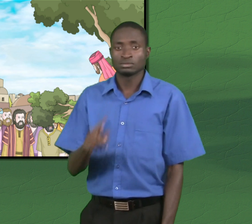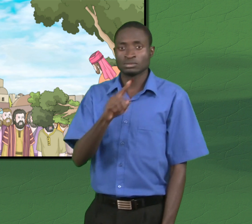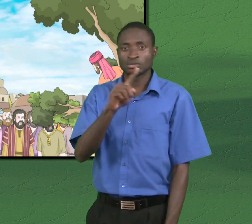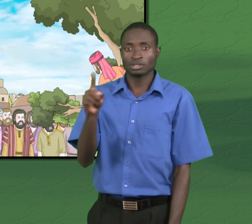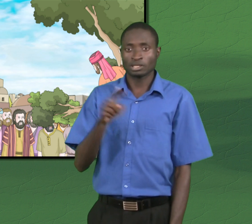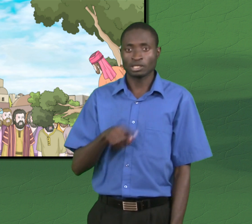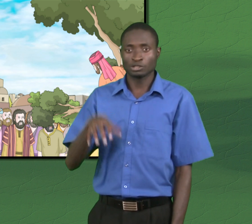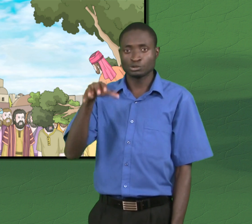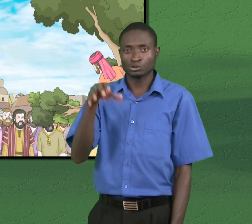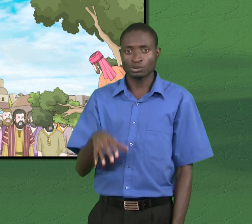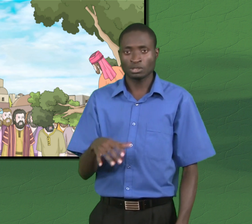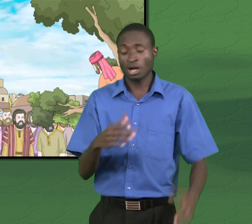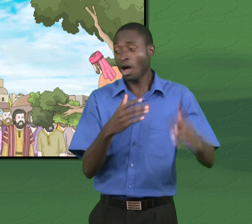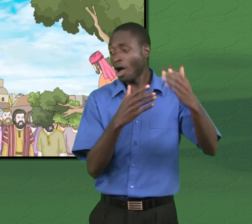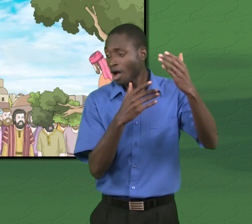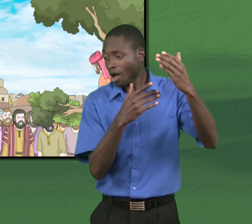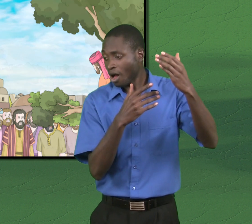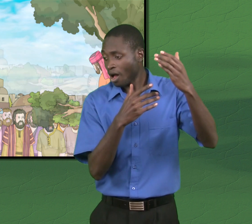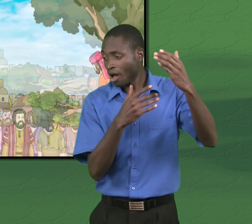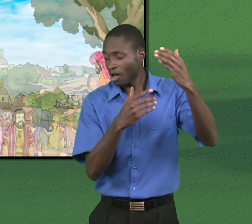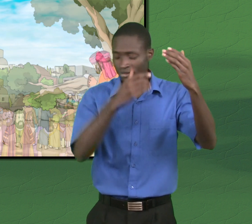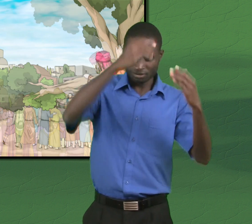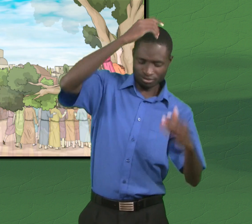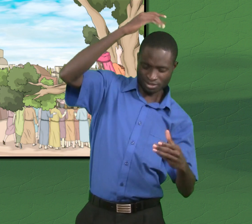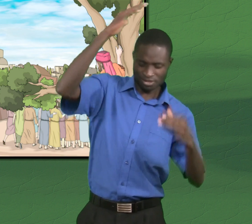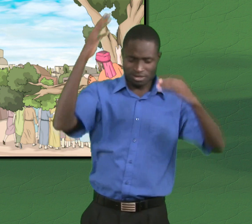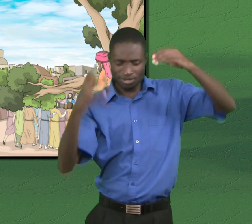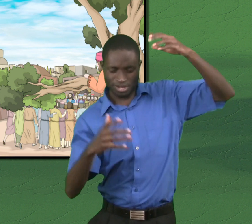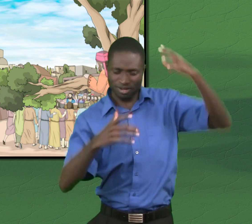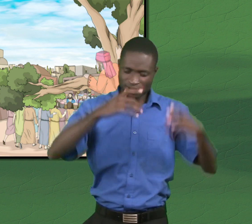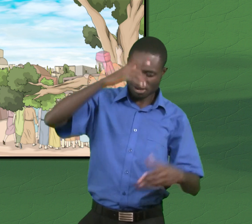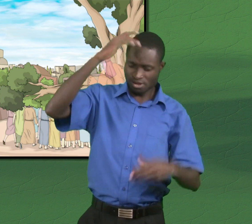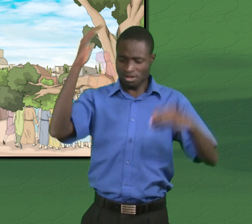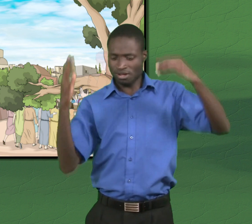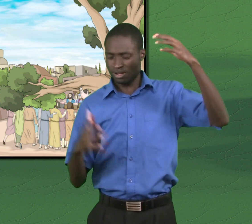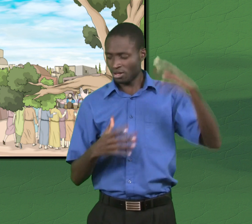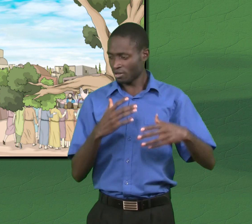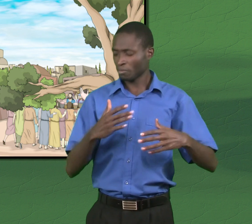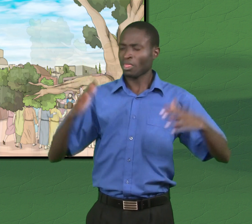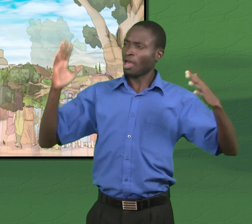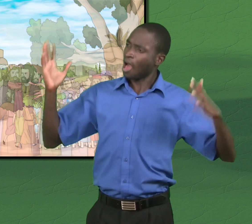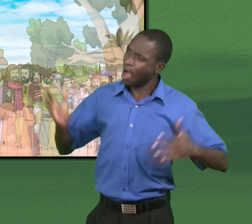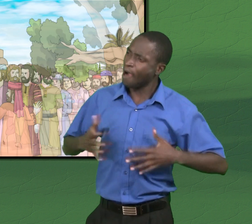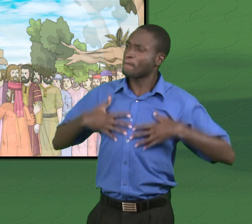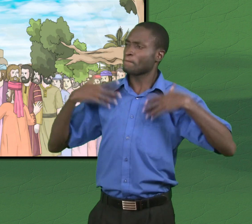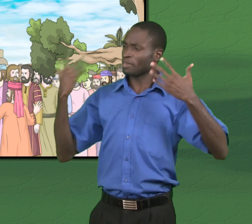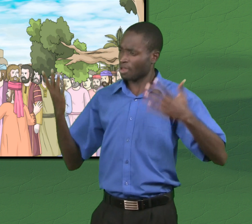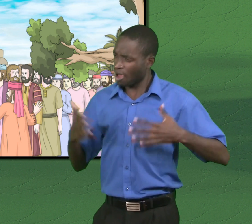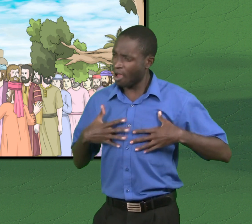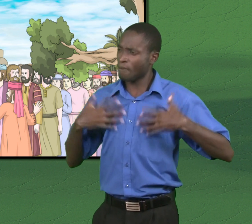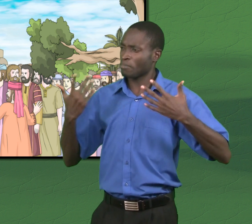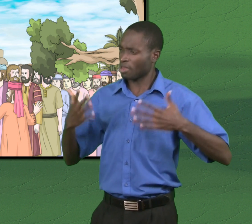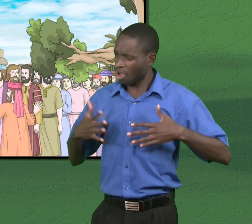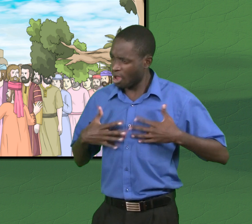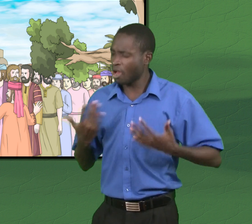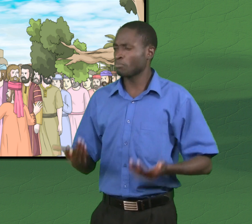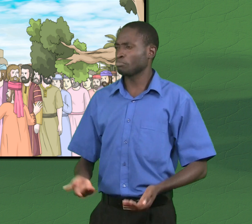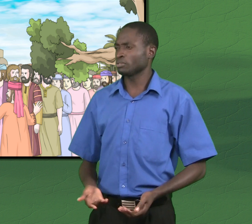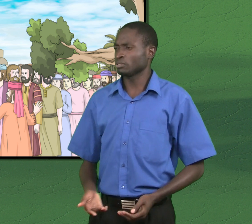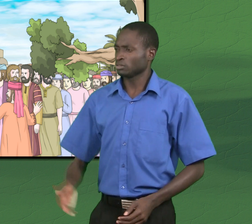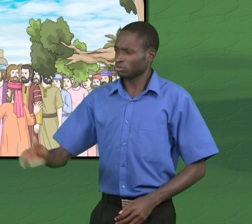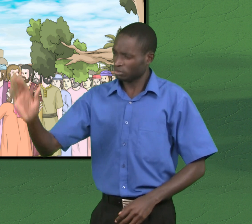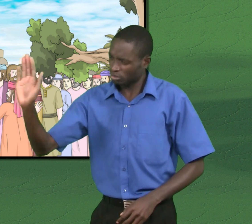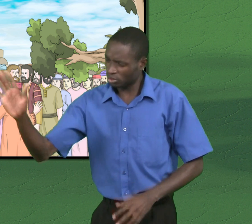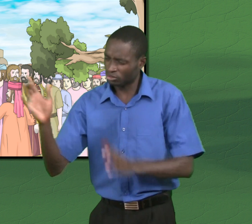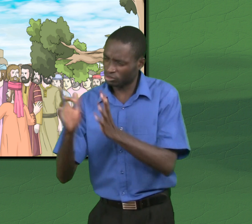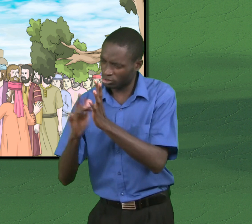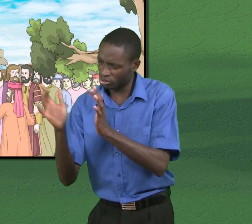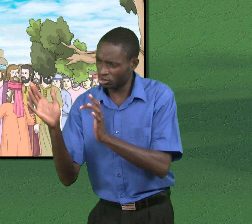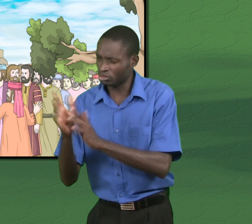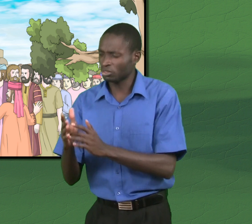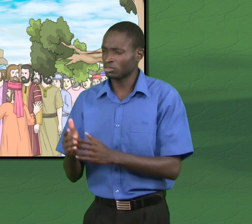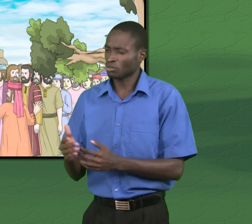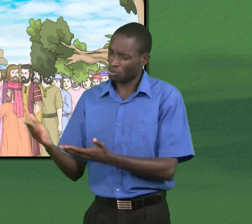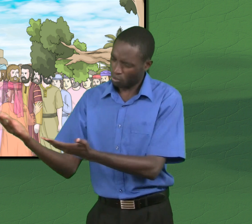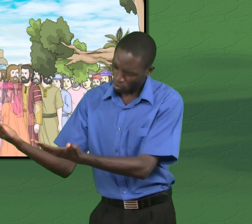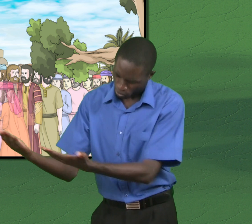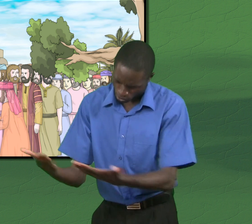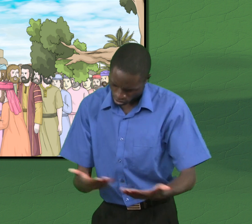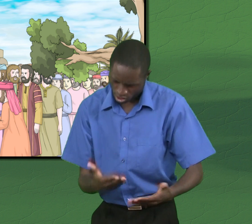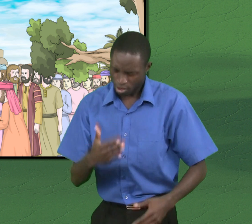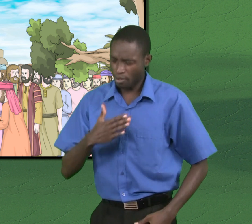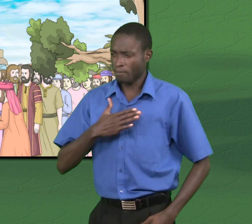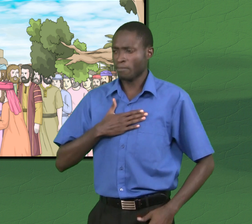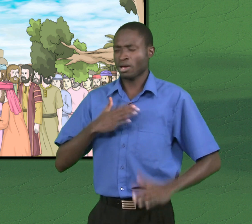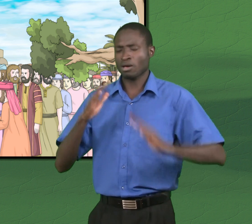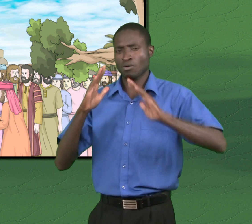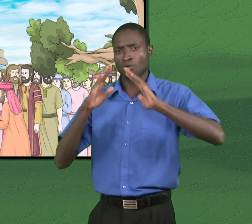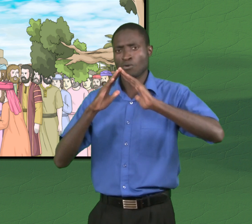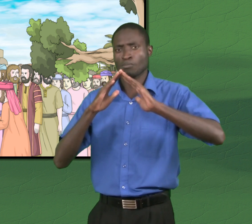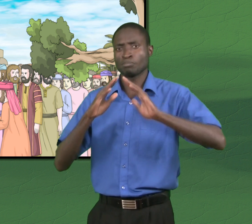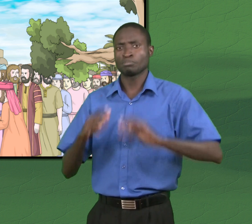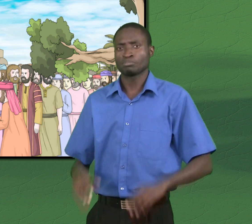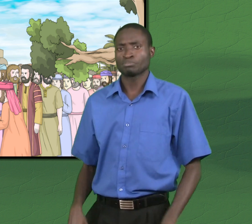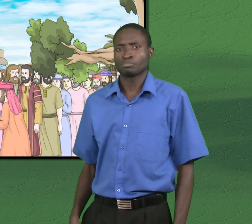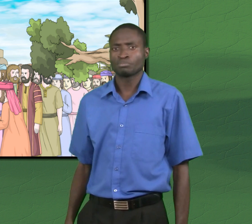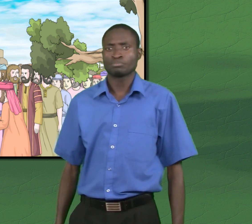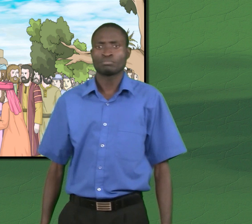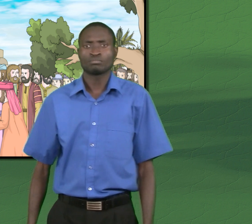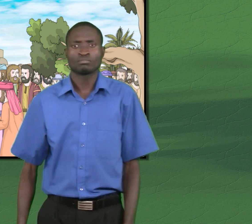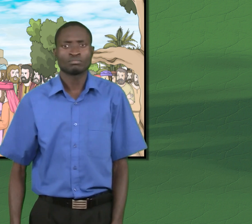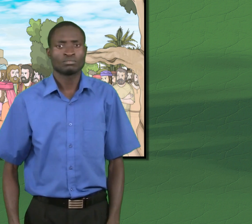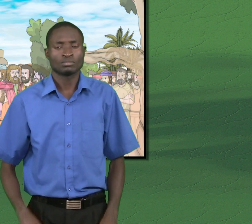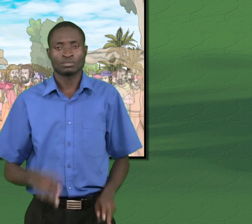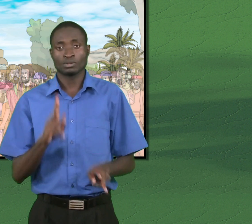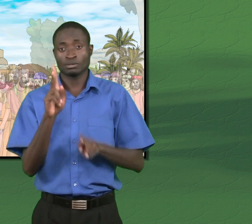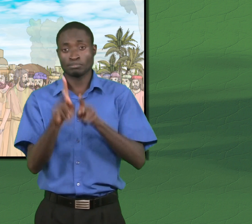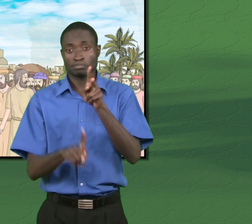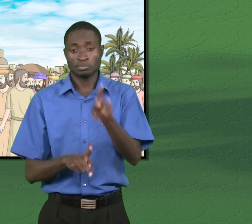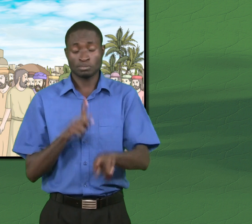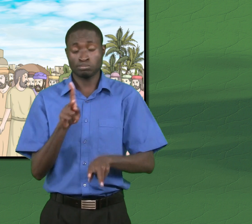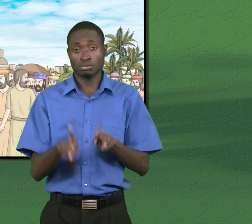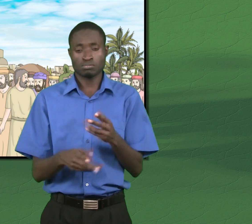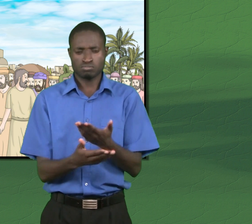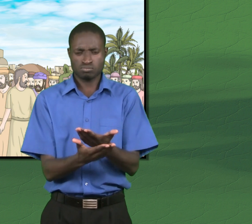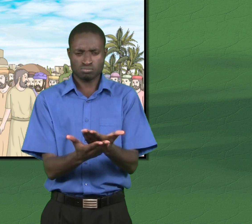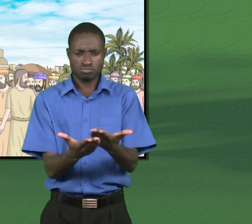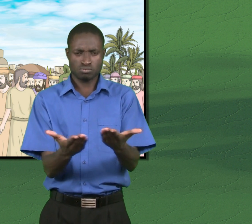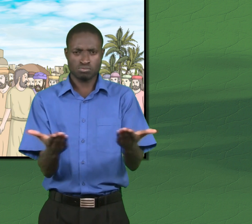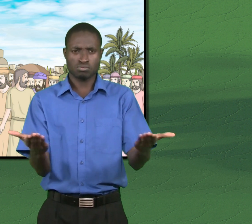So Zacchaeus hurried down and welcomed Him joyfully.